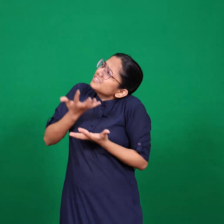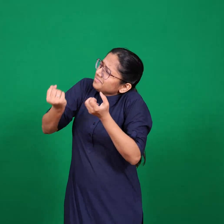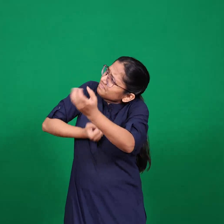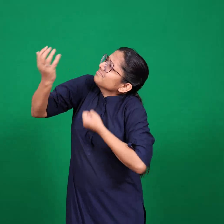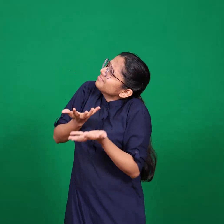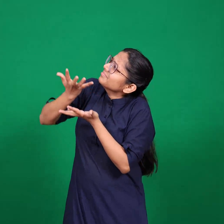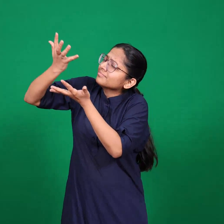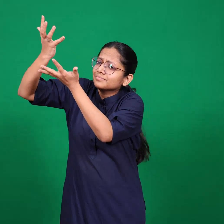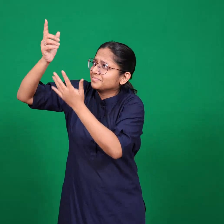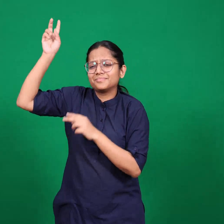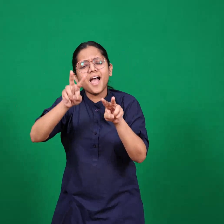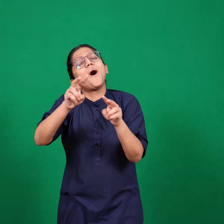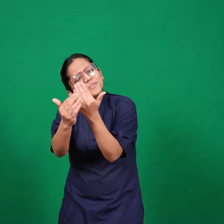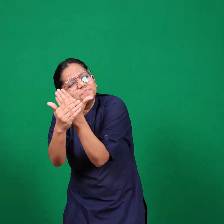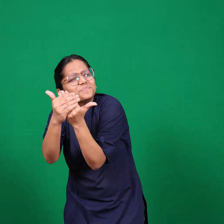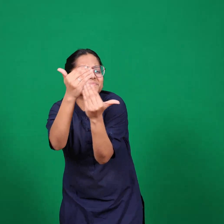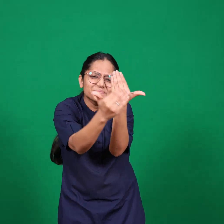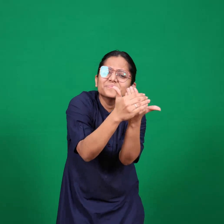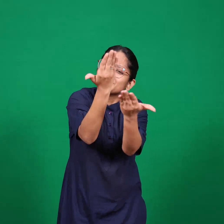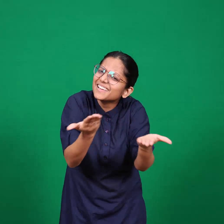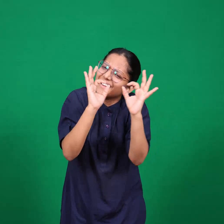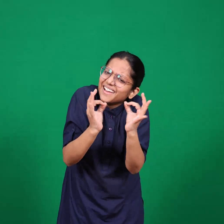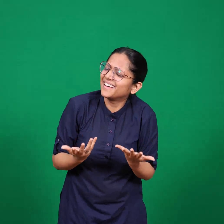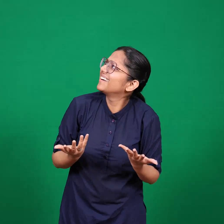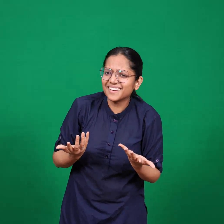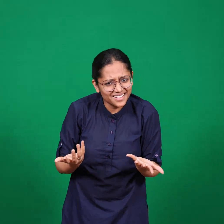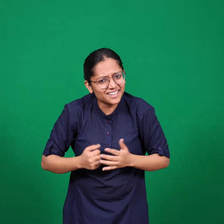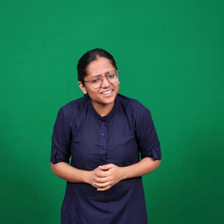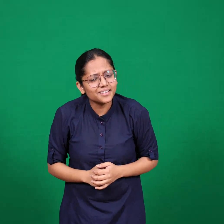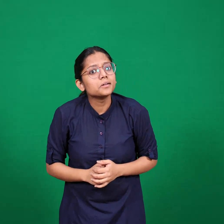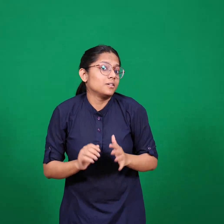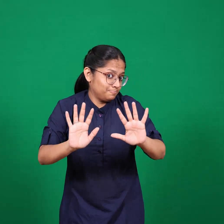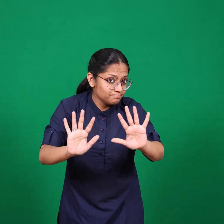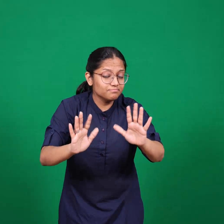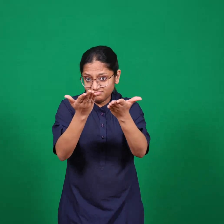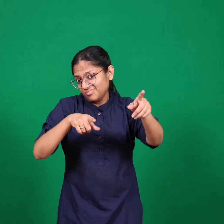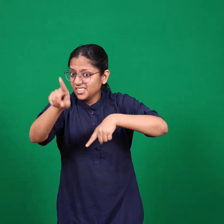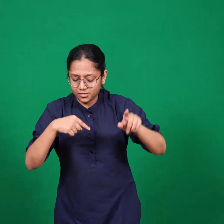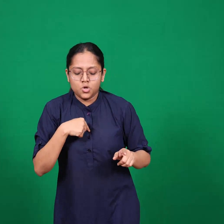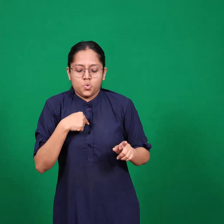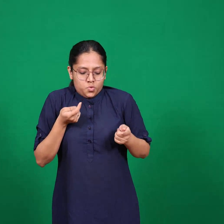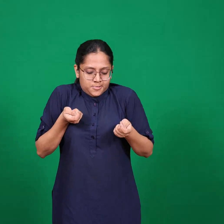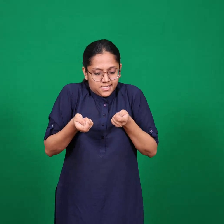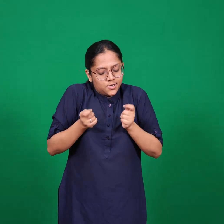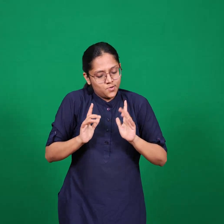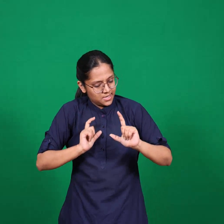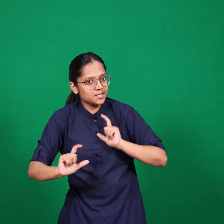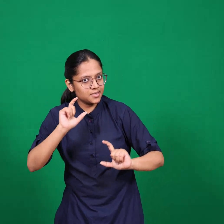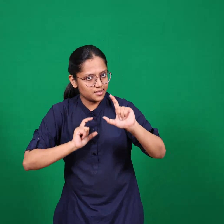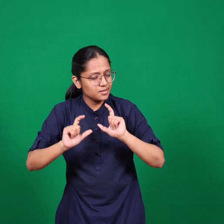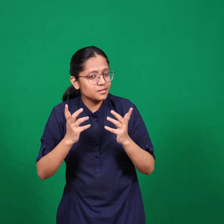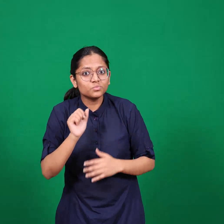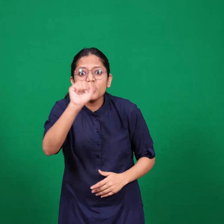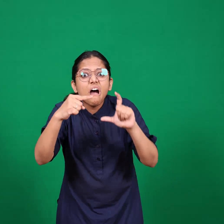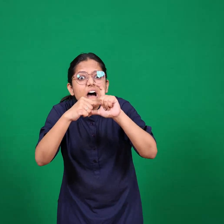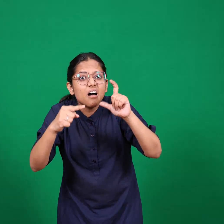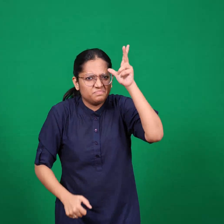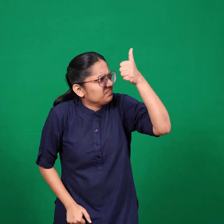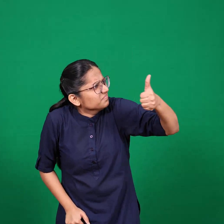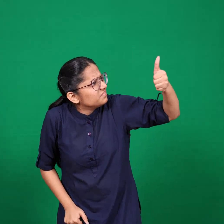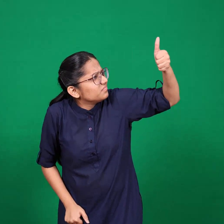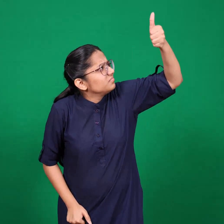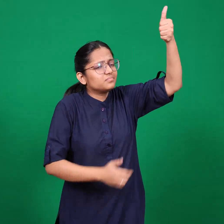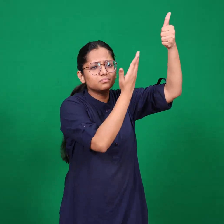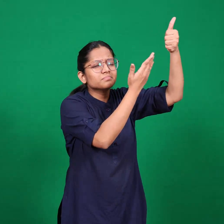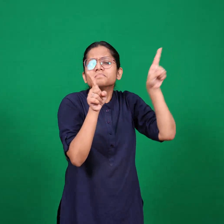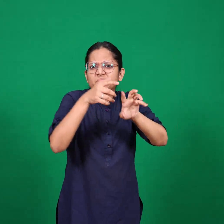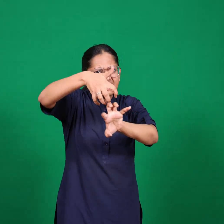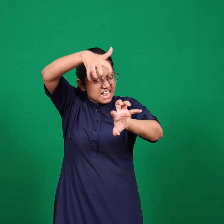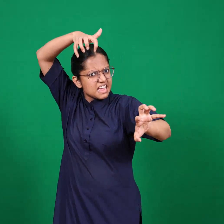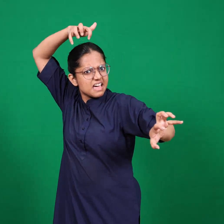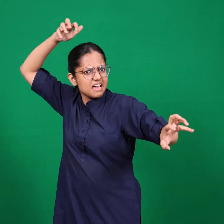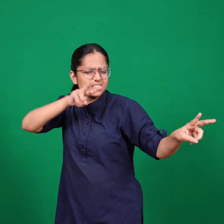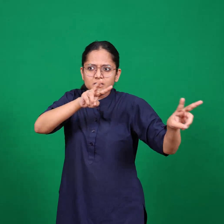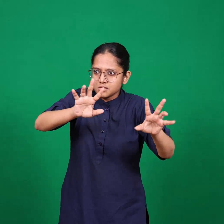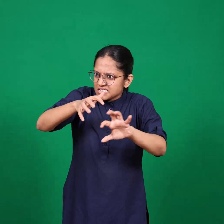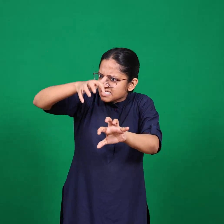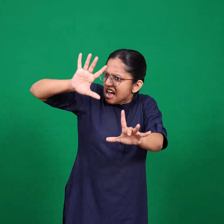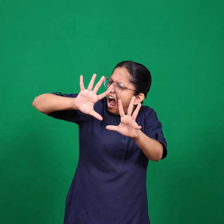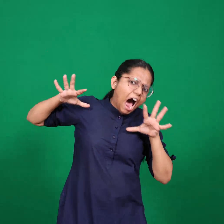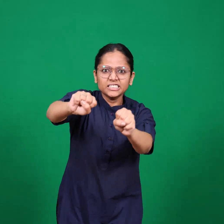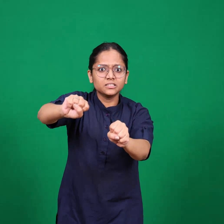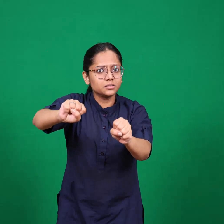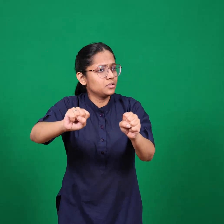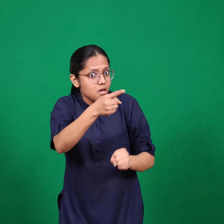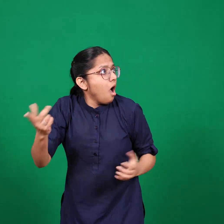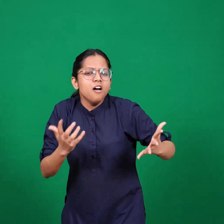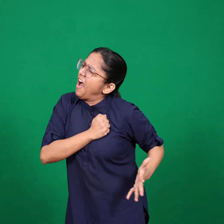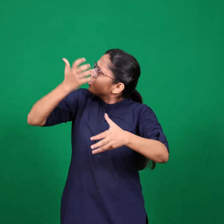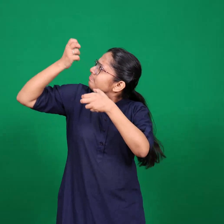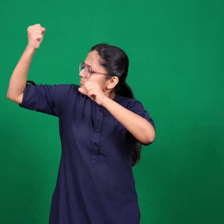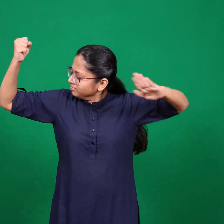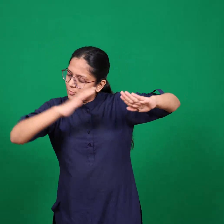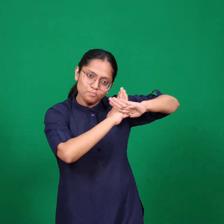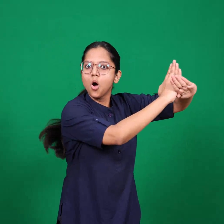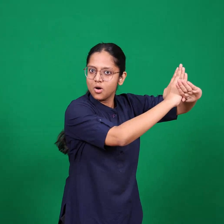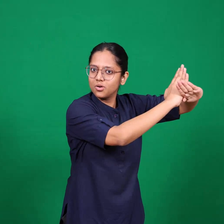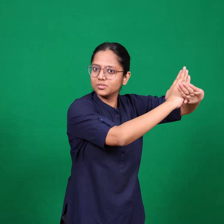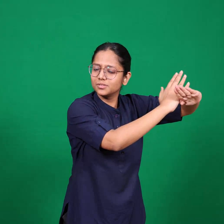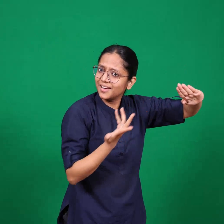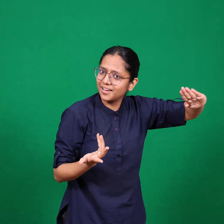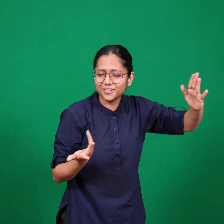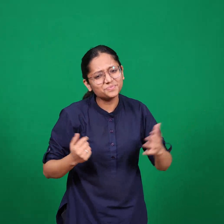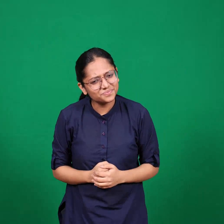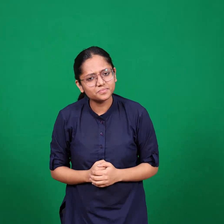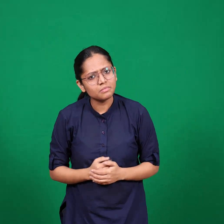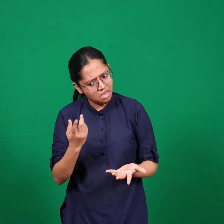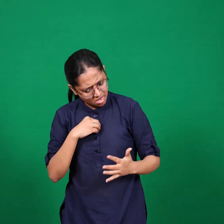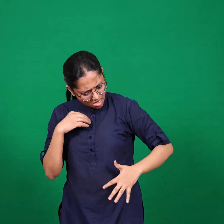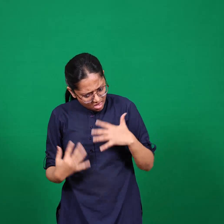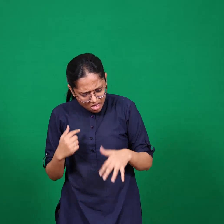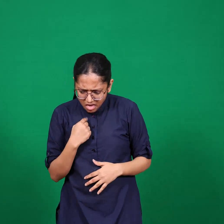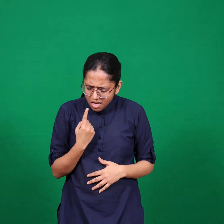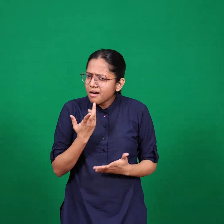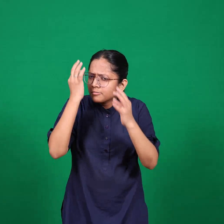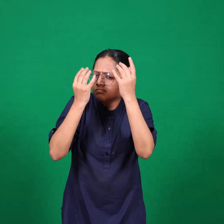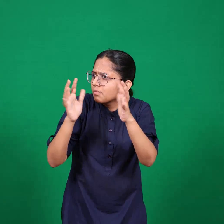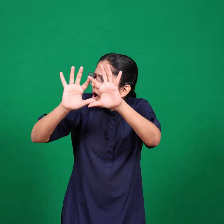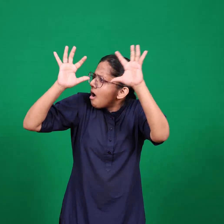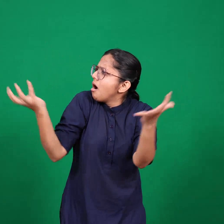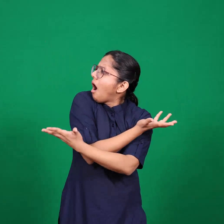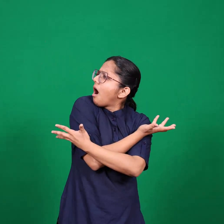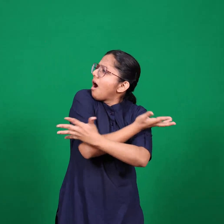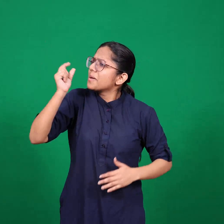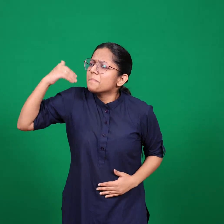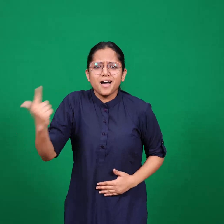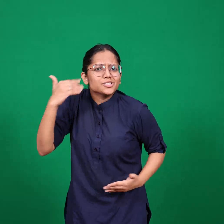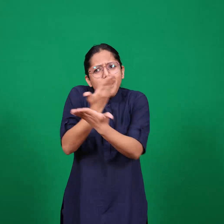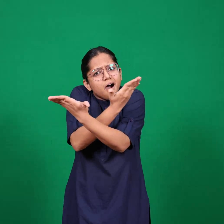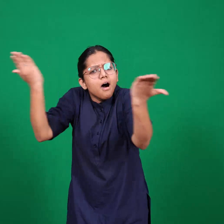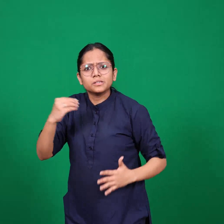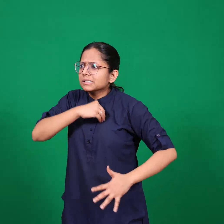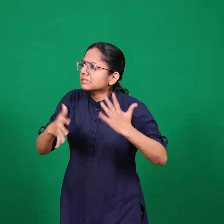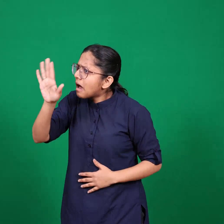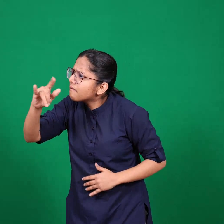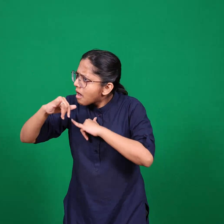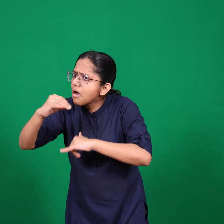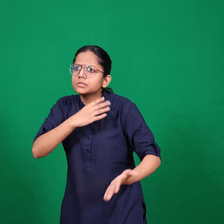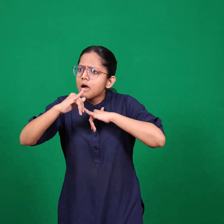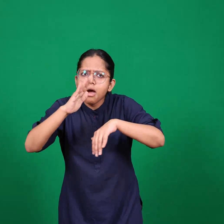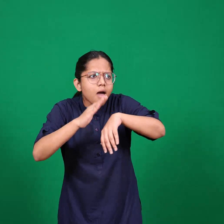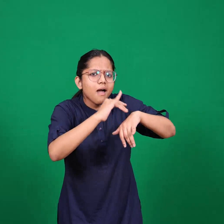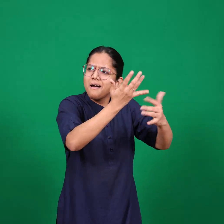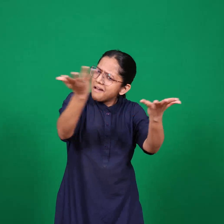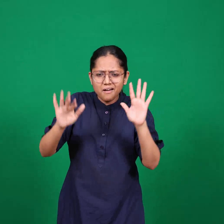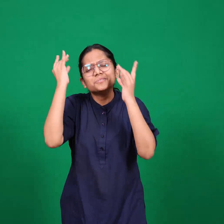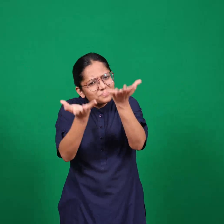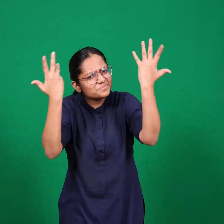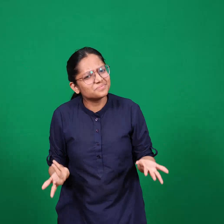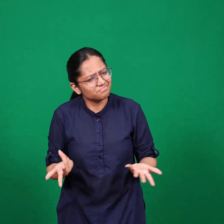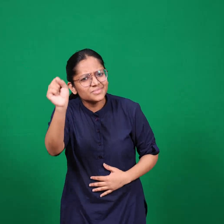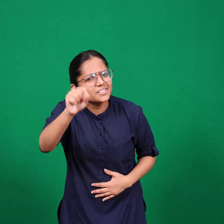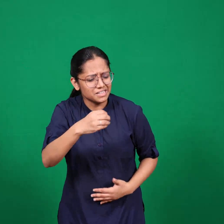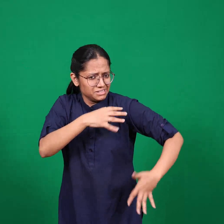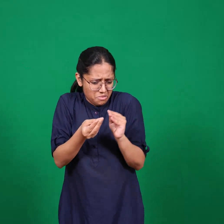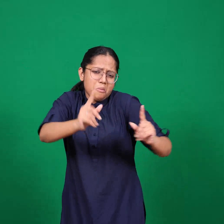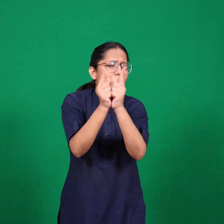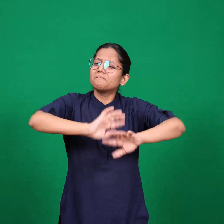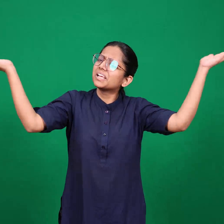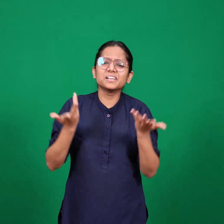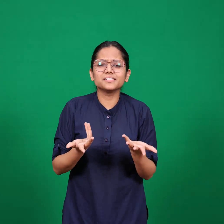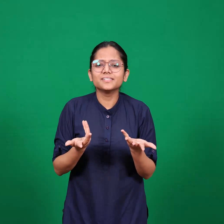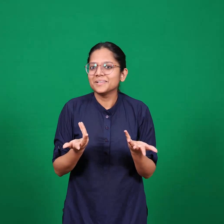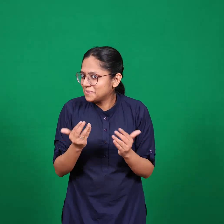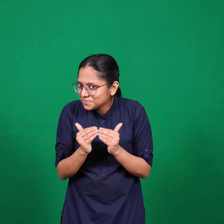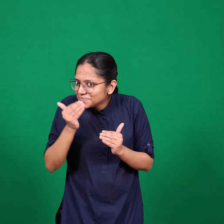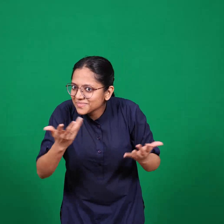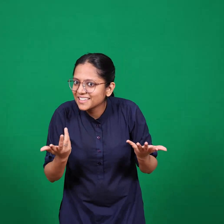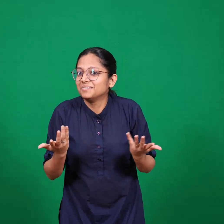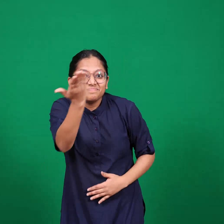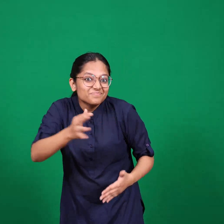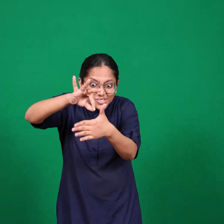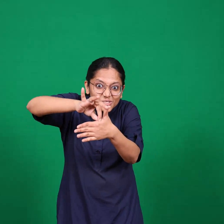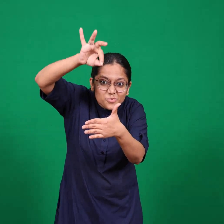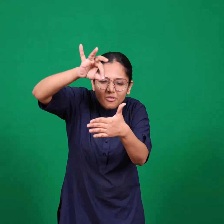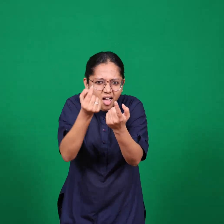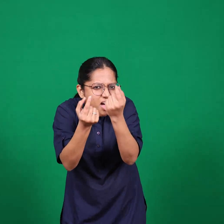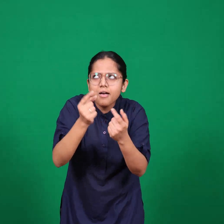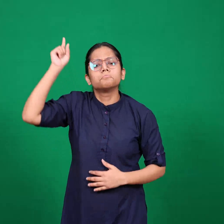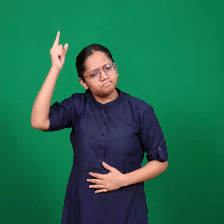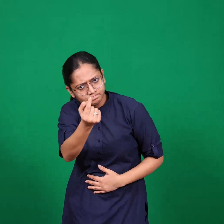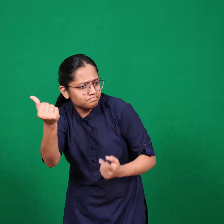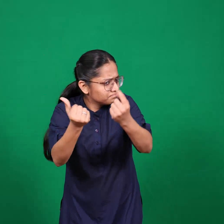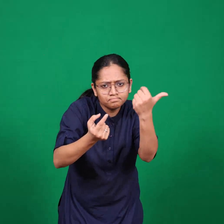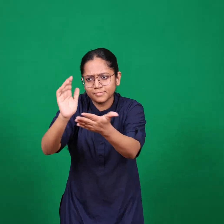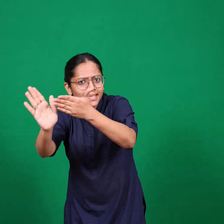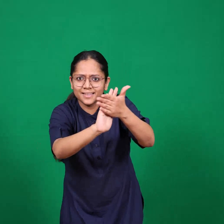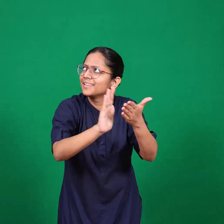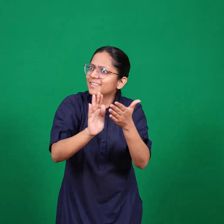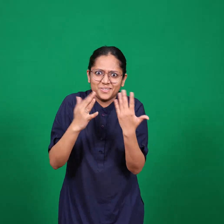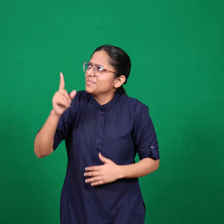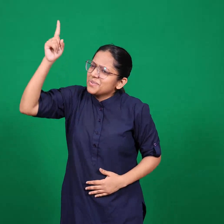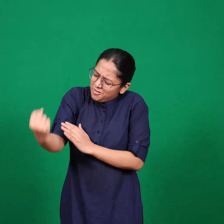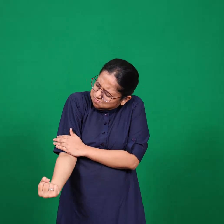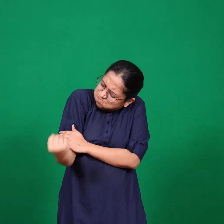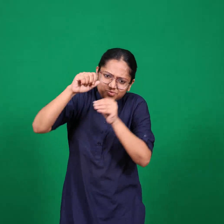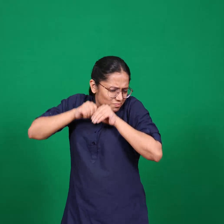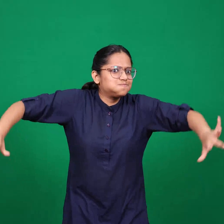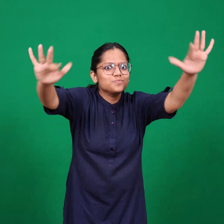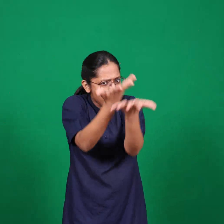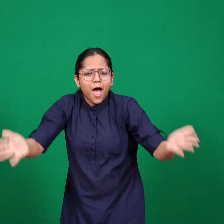Your adversary the devil prowls around like a roaring lion, seeking someone to devour. Resist him, standing firm in your faith and in the knowledge that your brothers throughout the world are undergoing the same kinds of suffering.